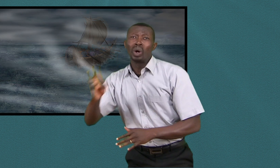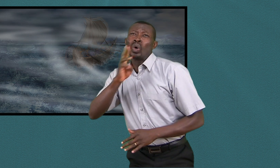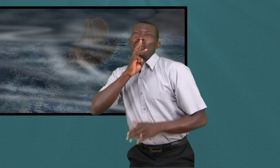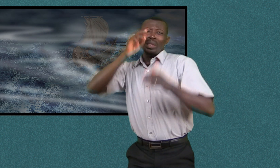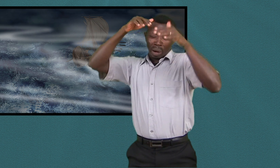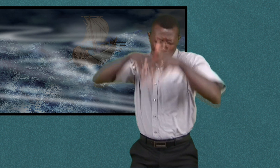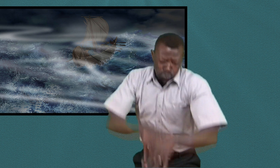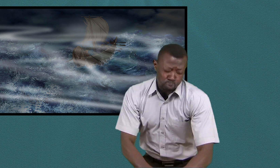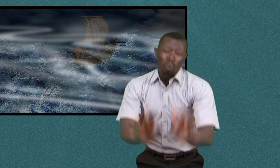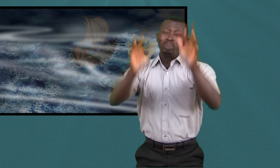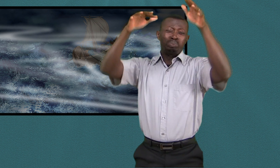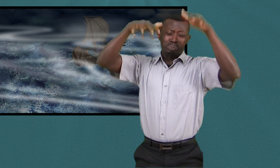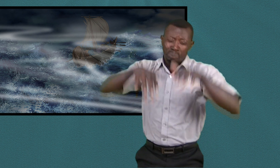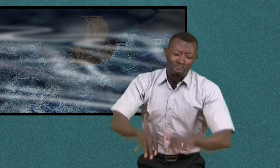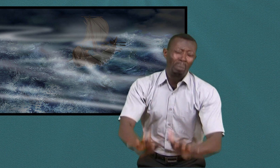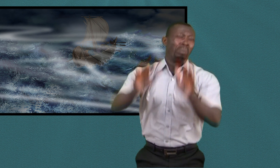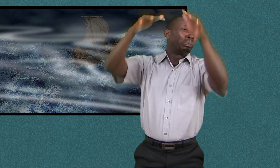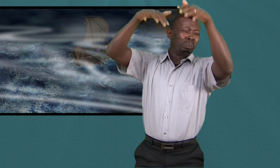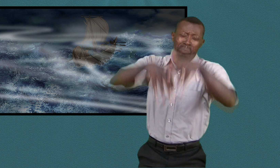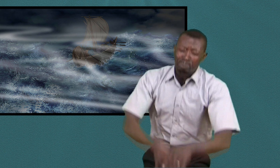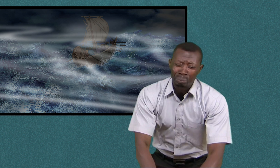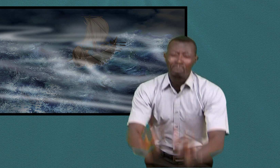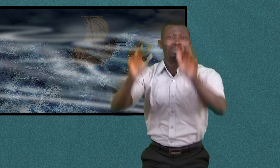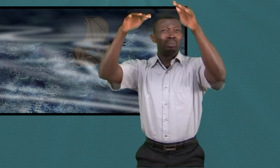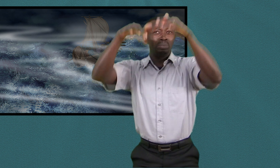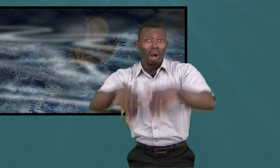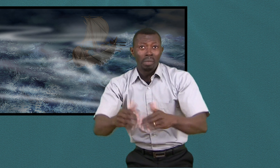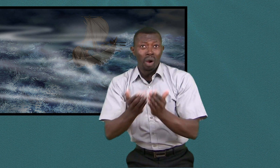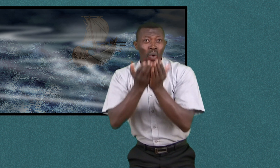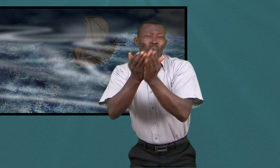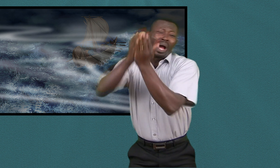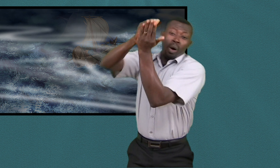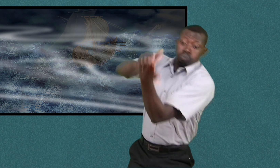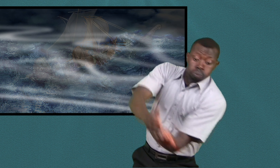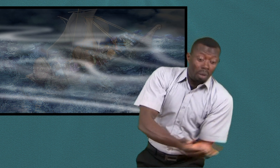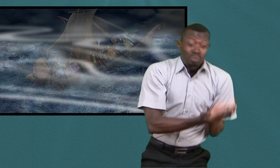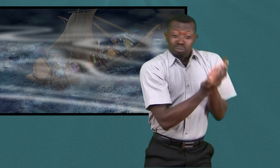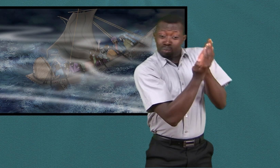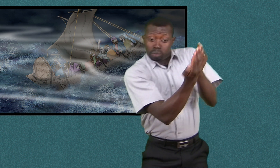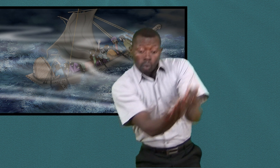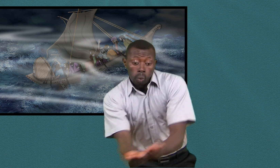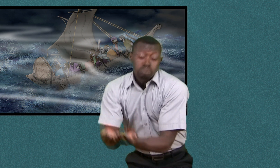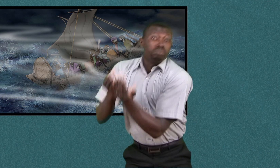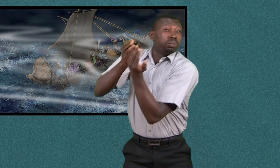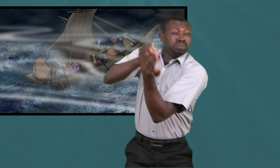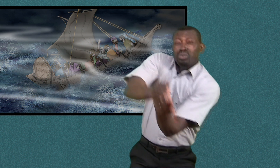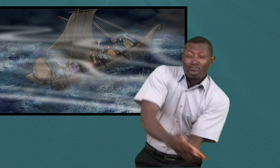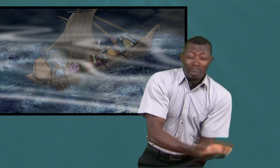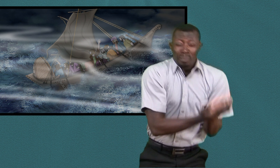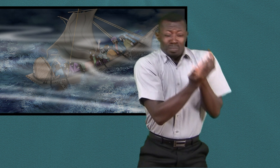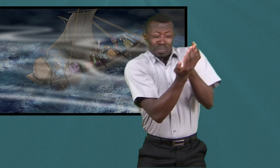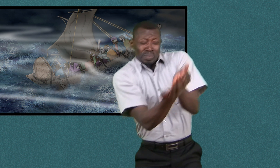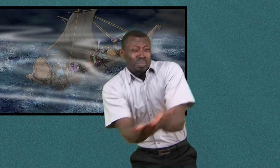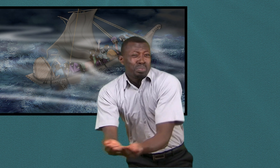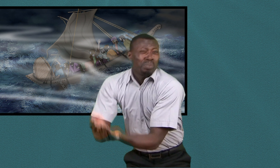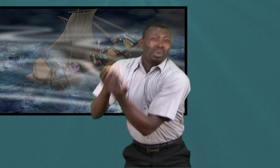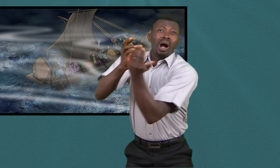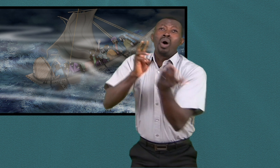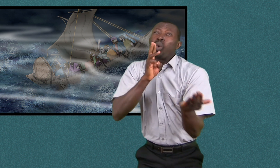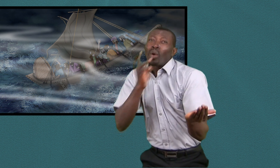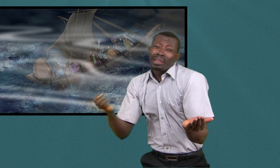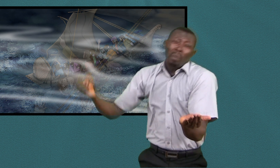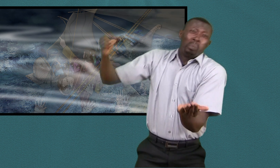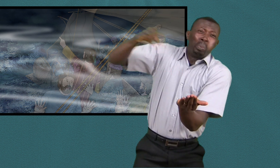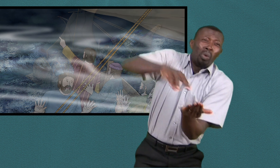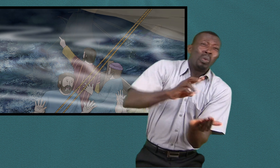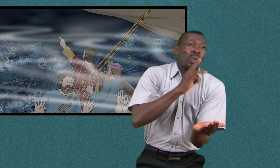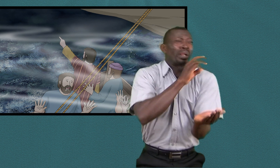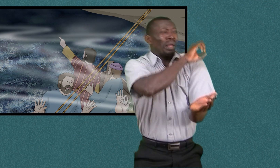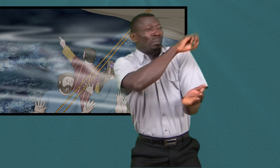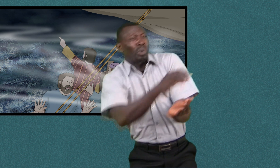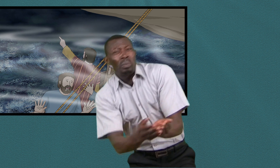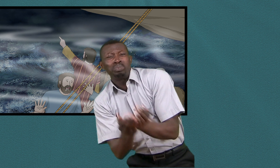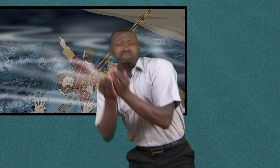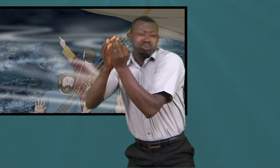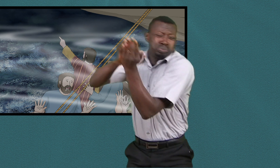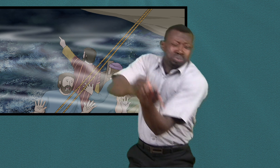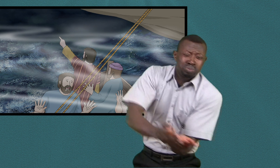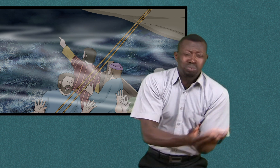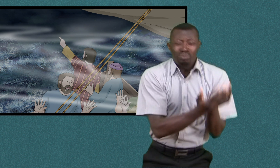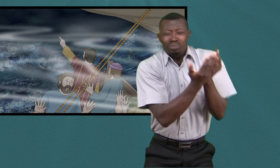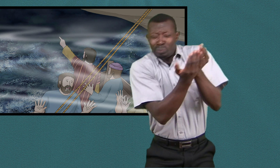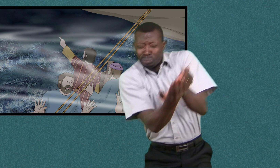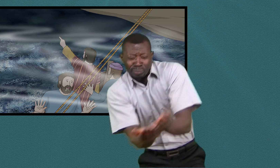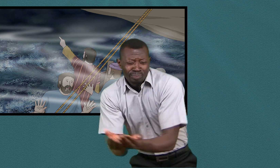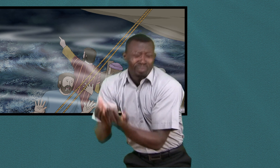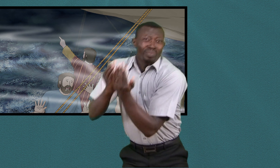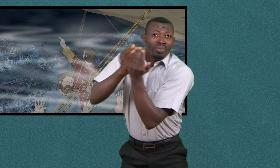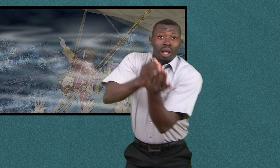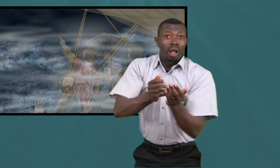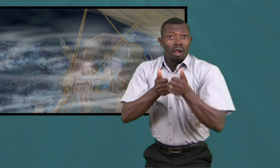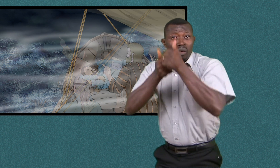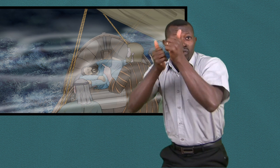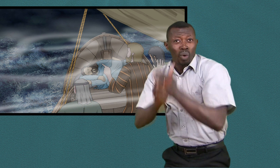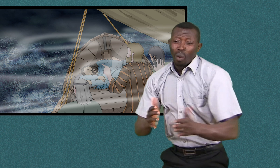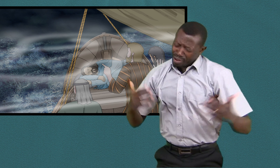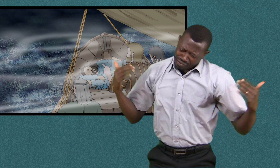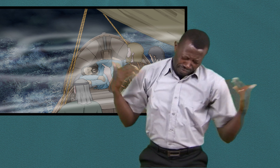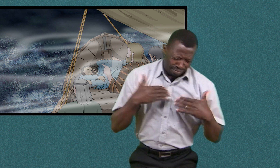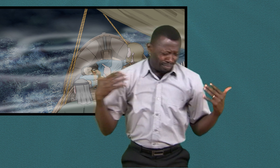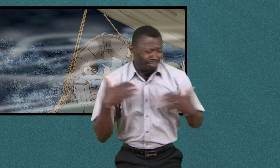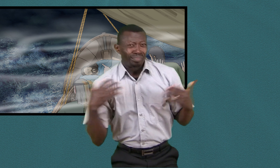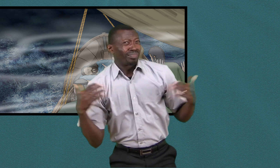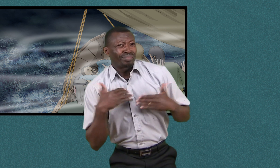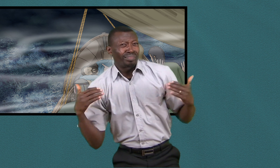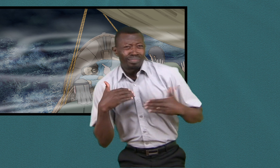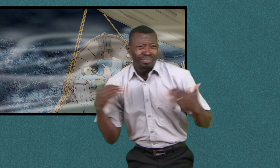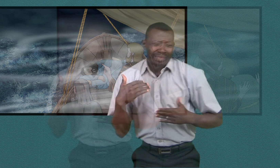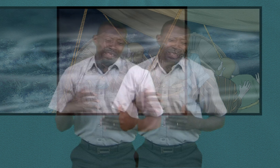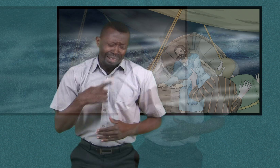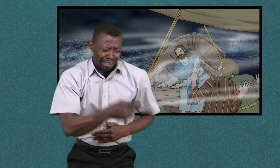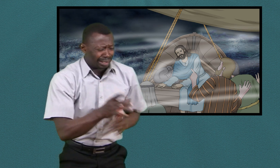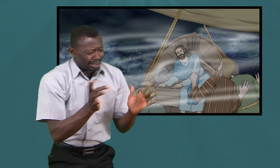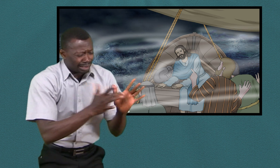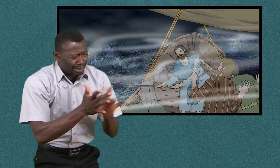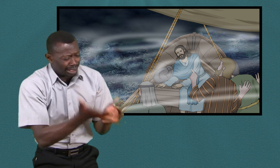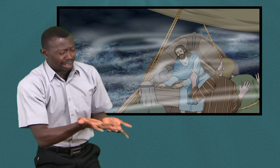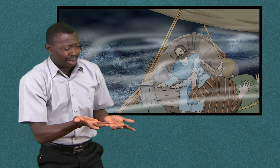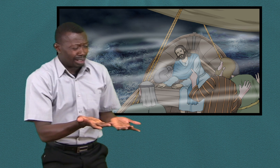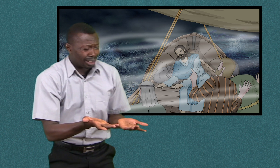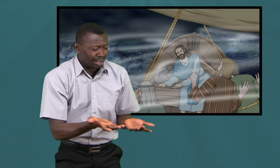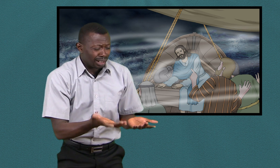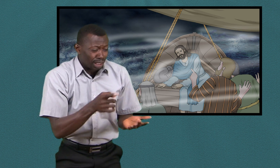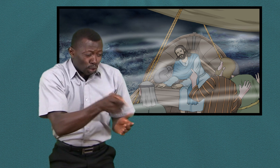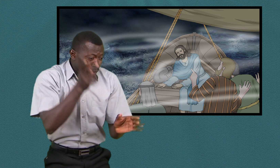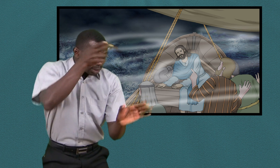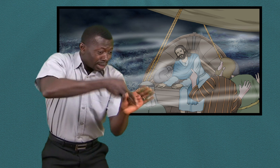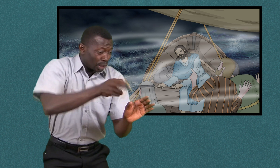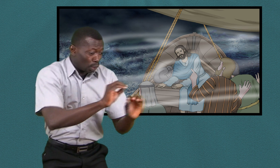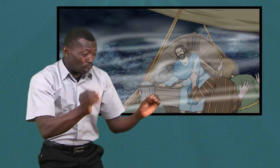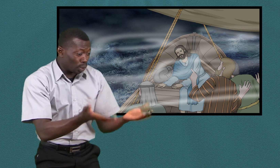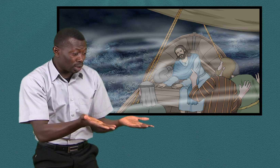But Jesus was in the stern, sleeping on the cushion.